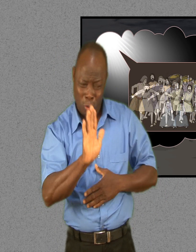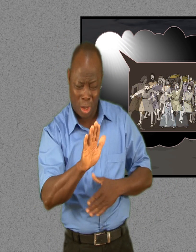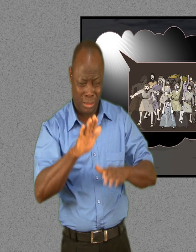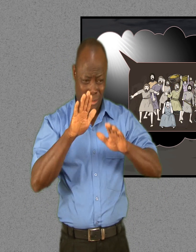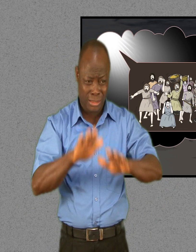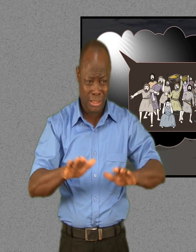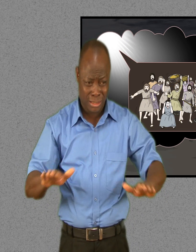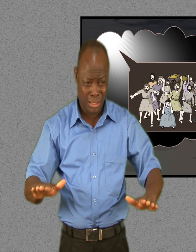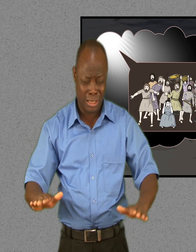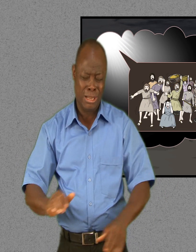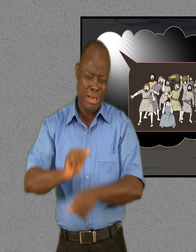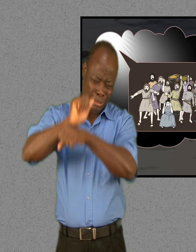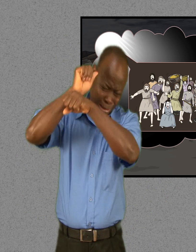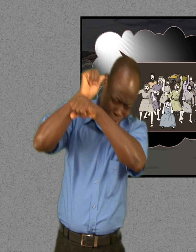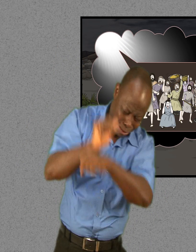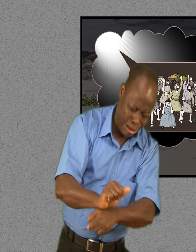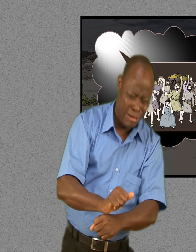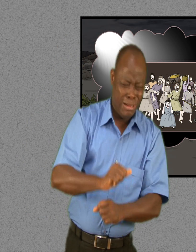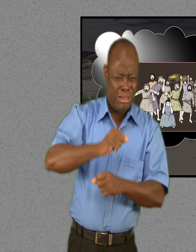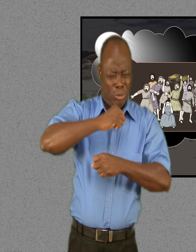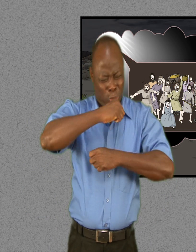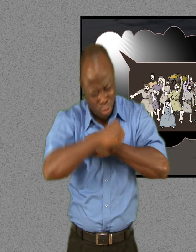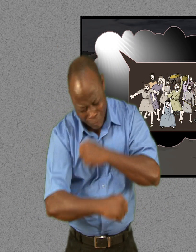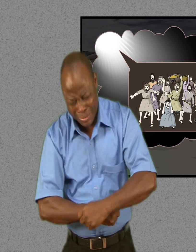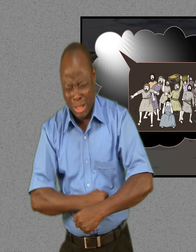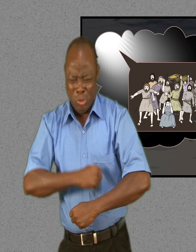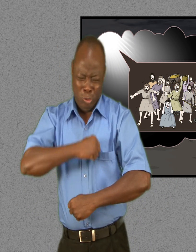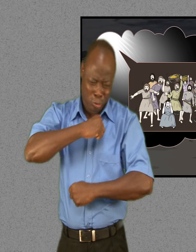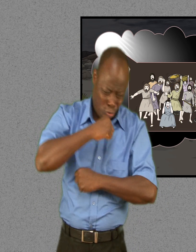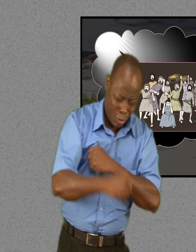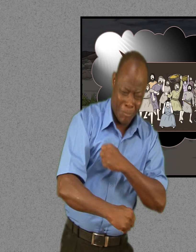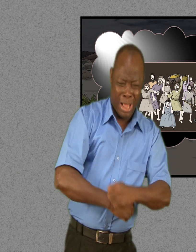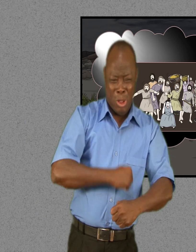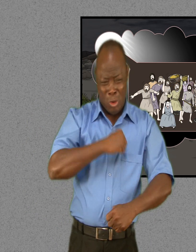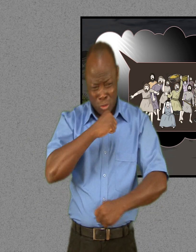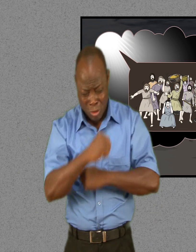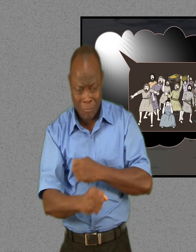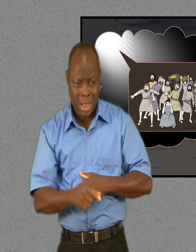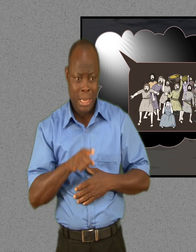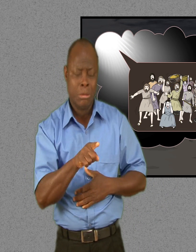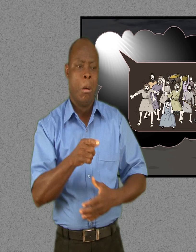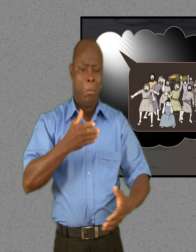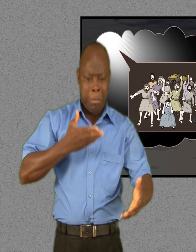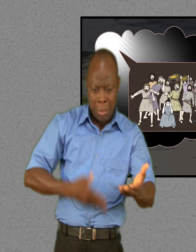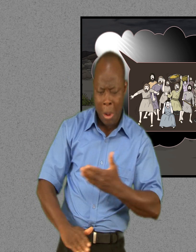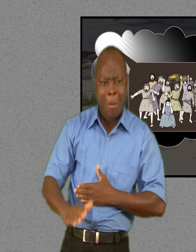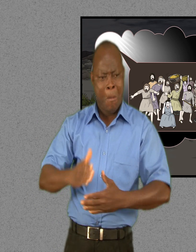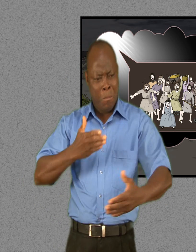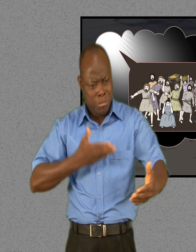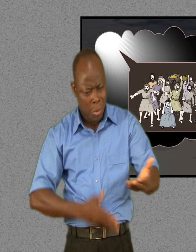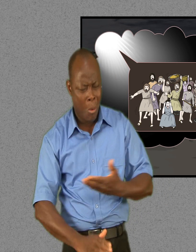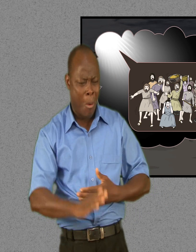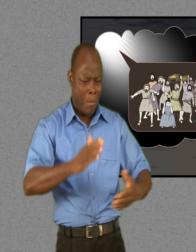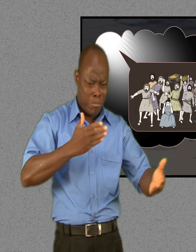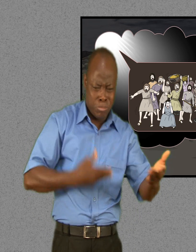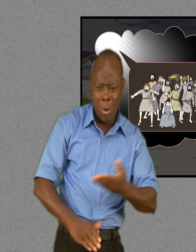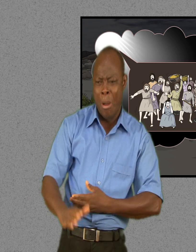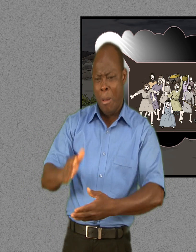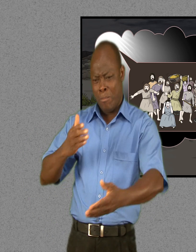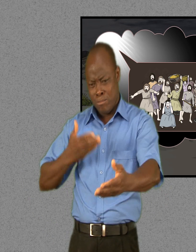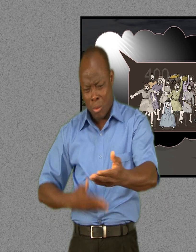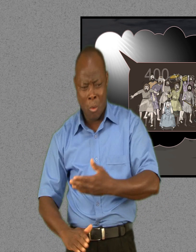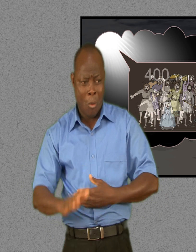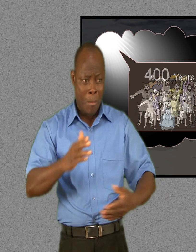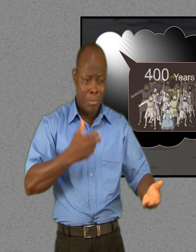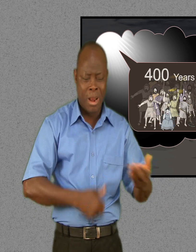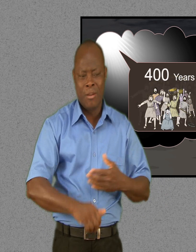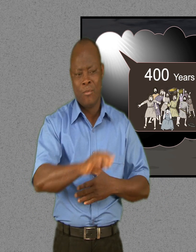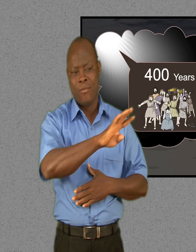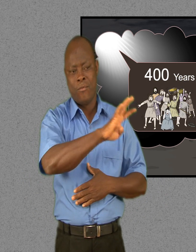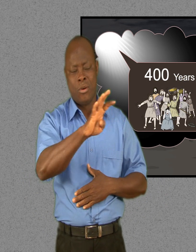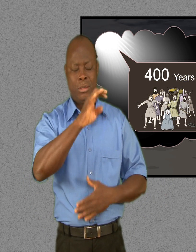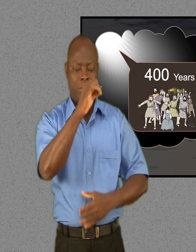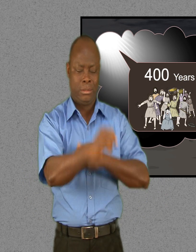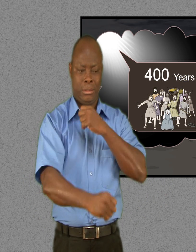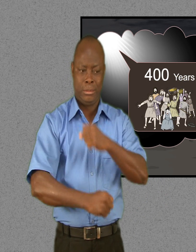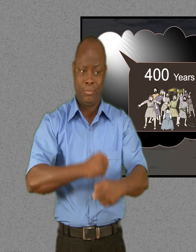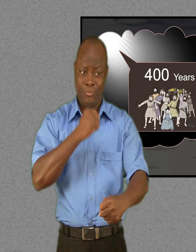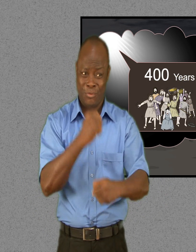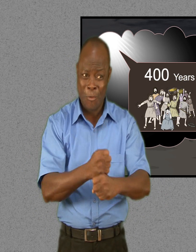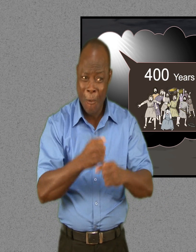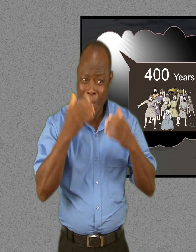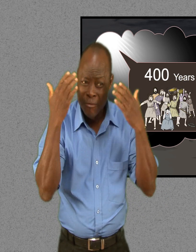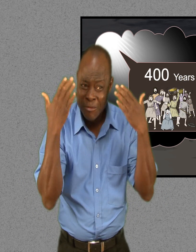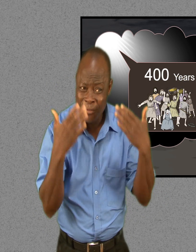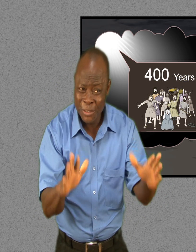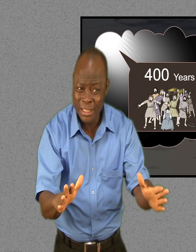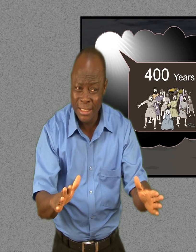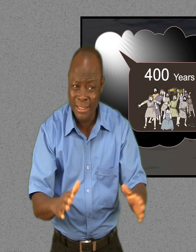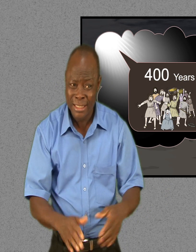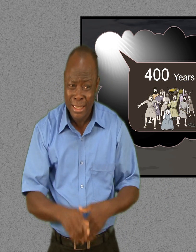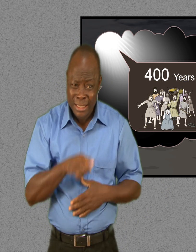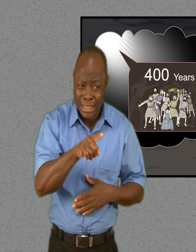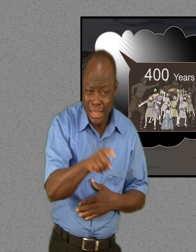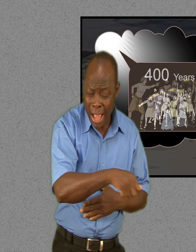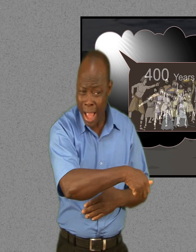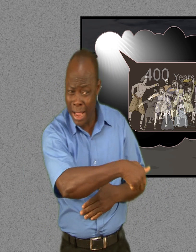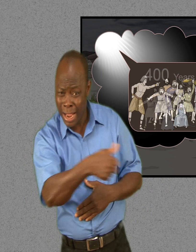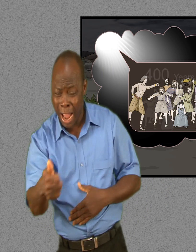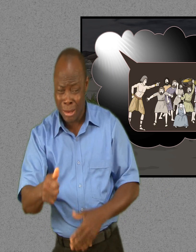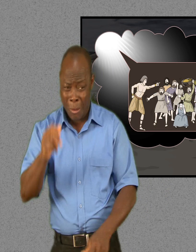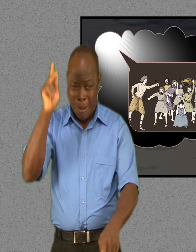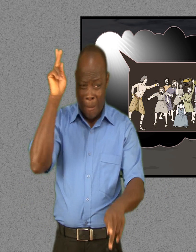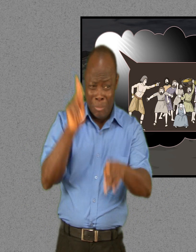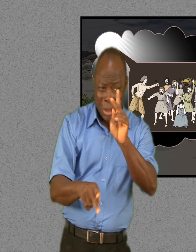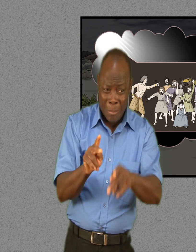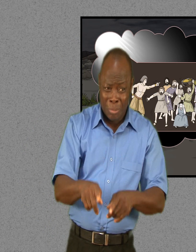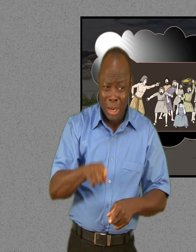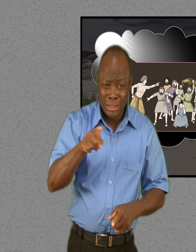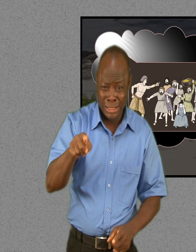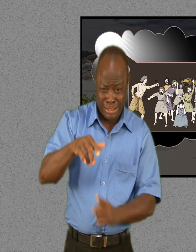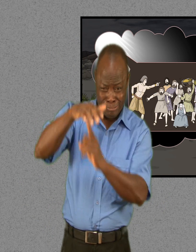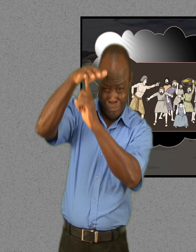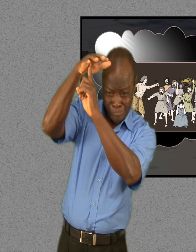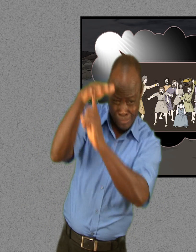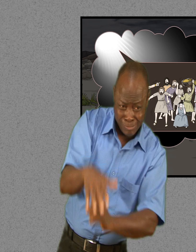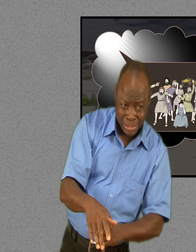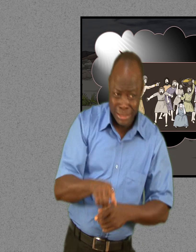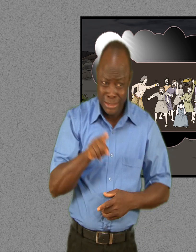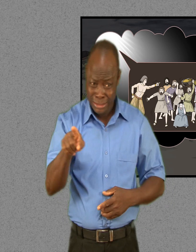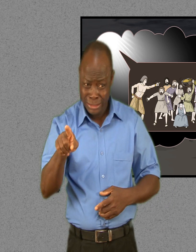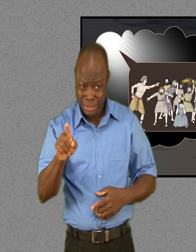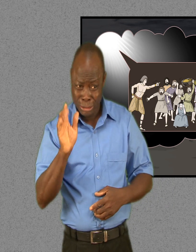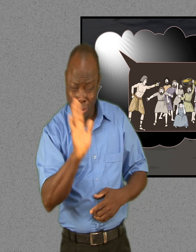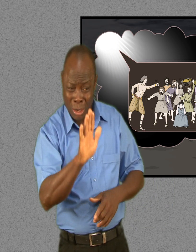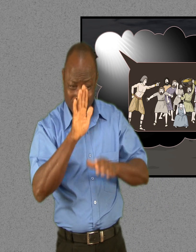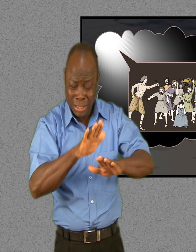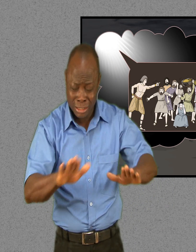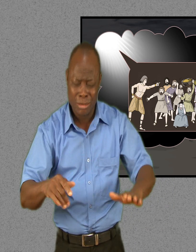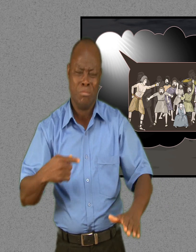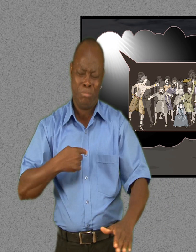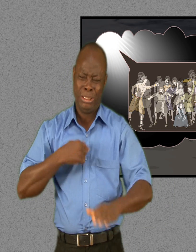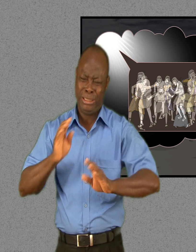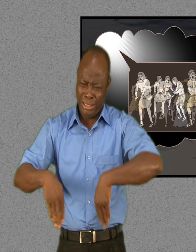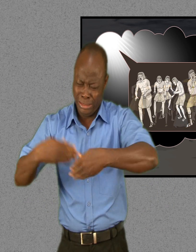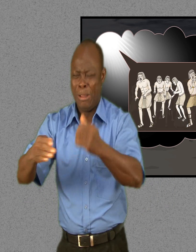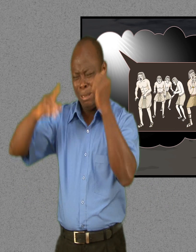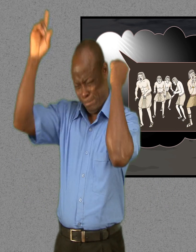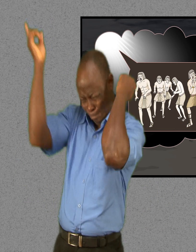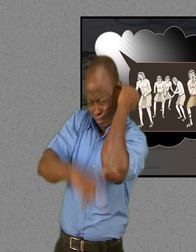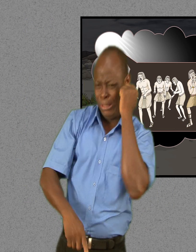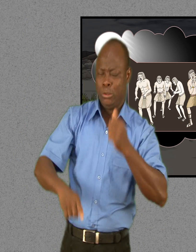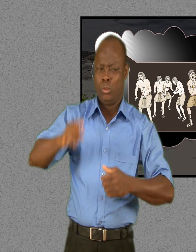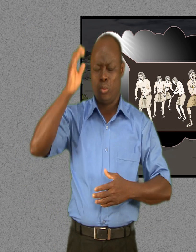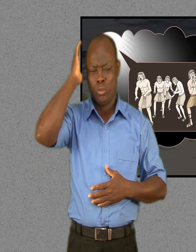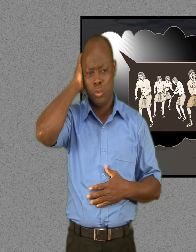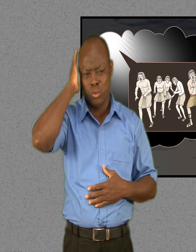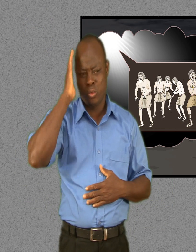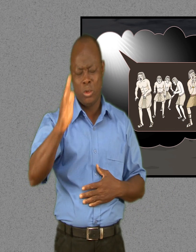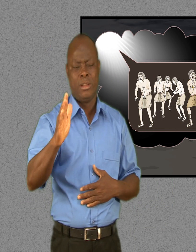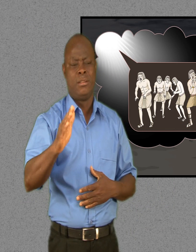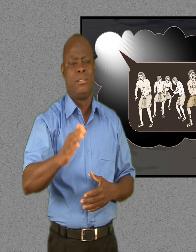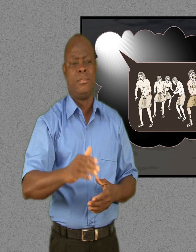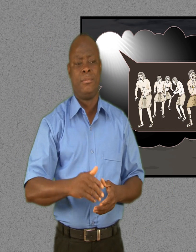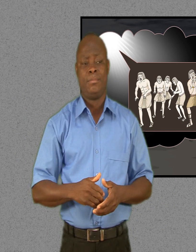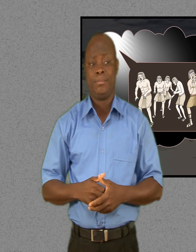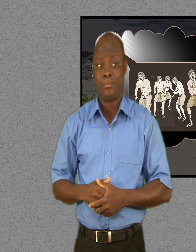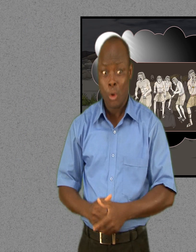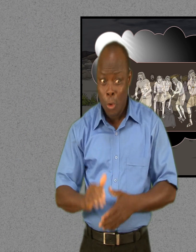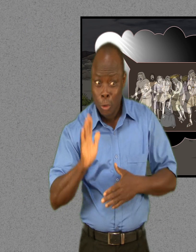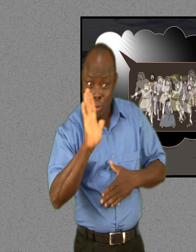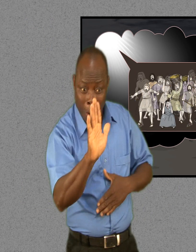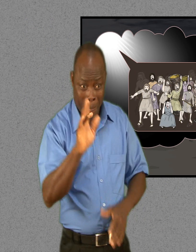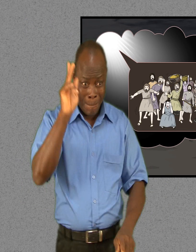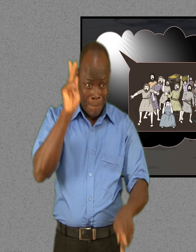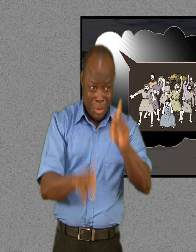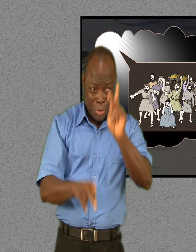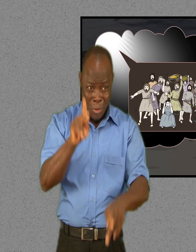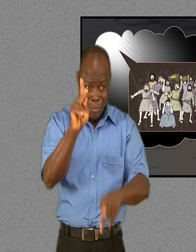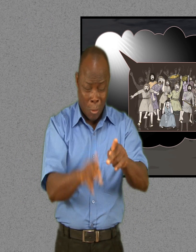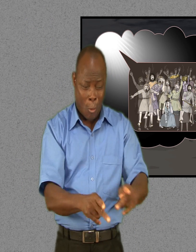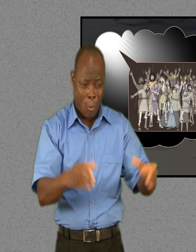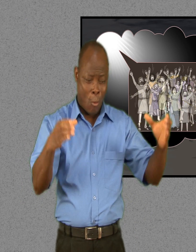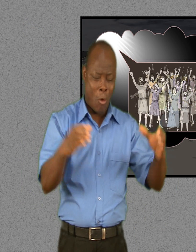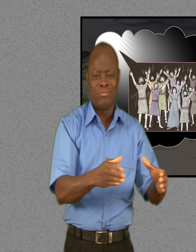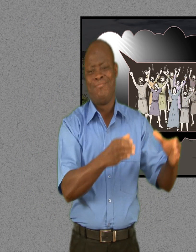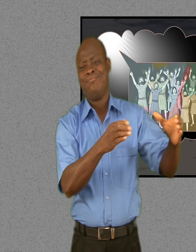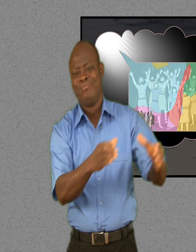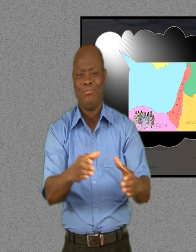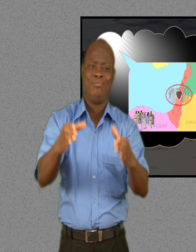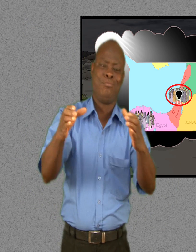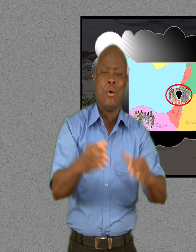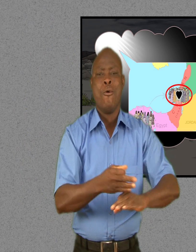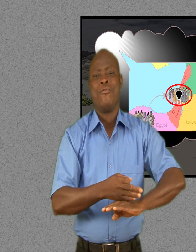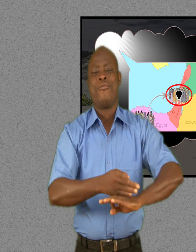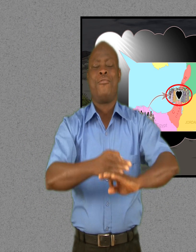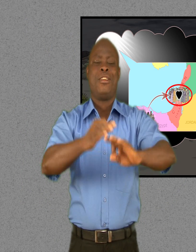But I will judge the nation they serve as slaves, and afterward they will depart with many possessions.